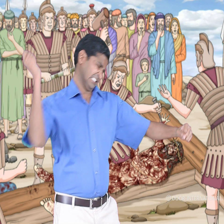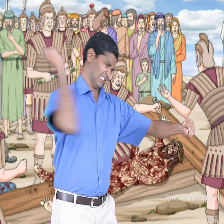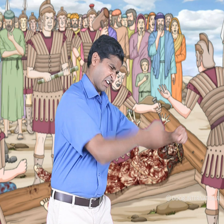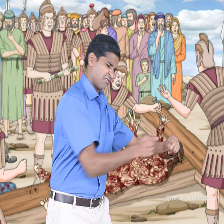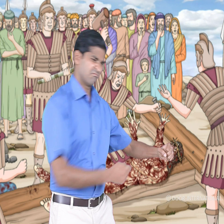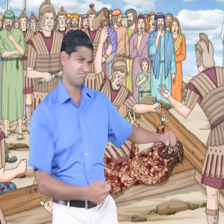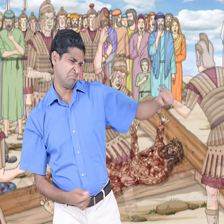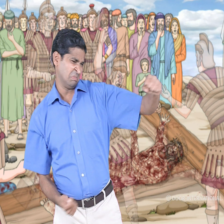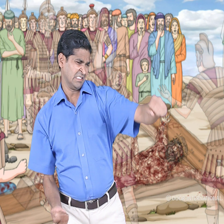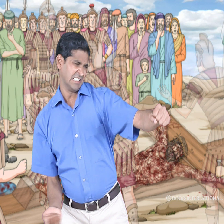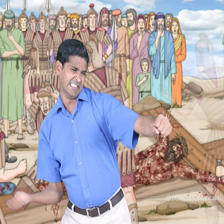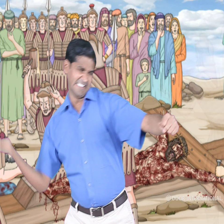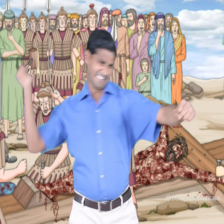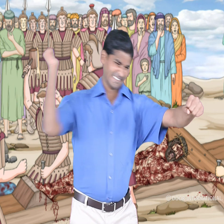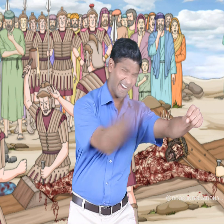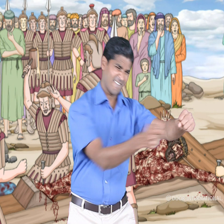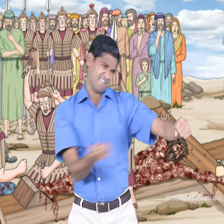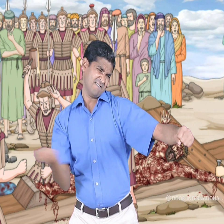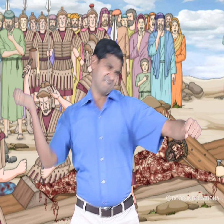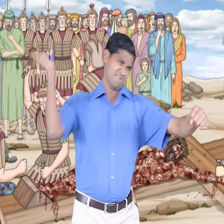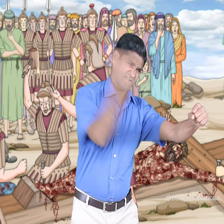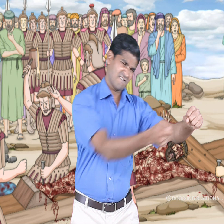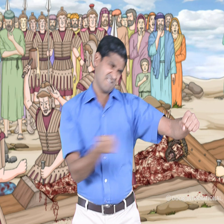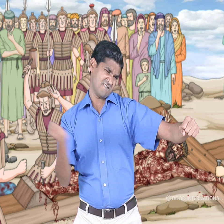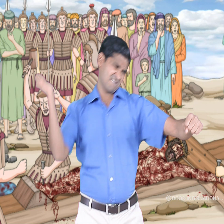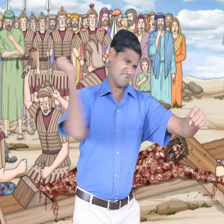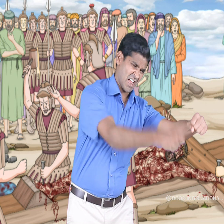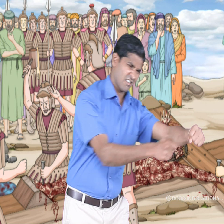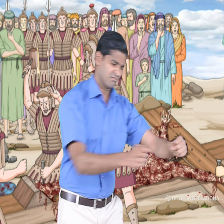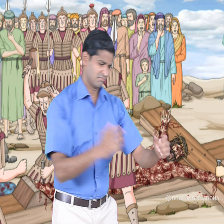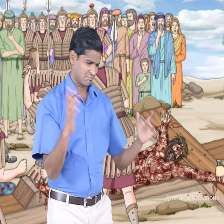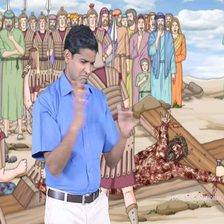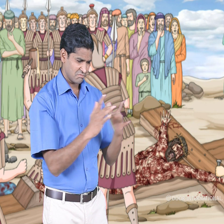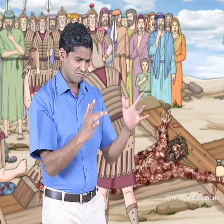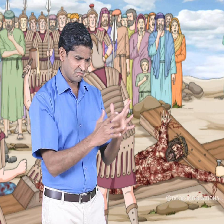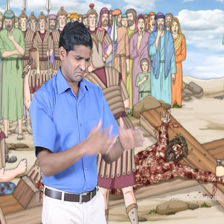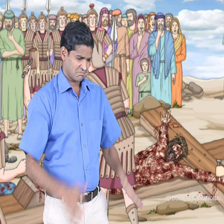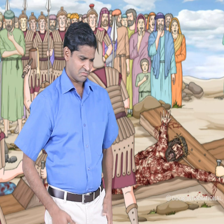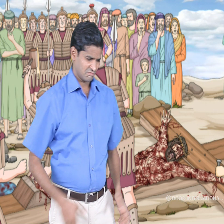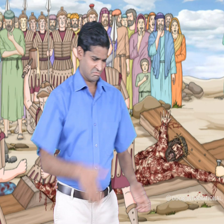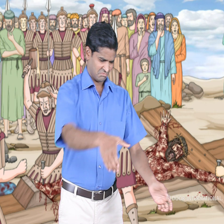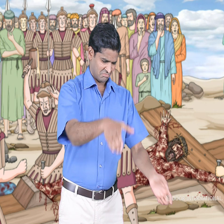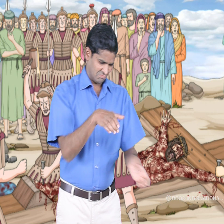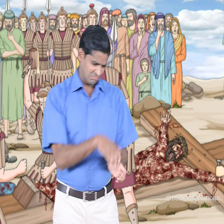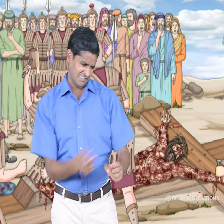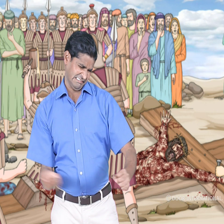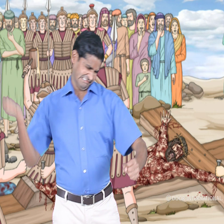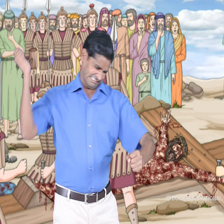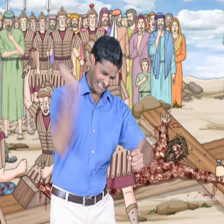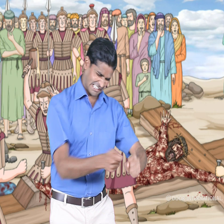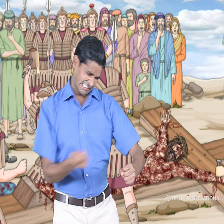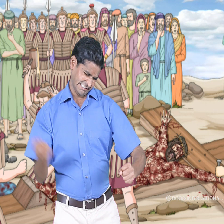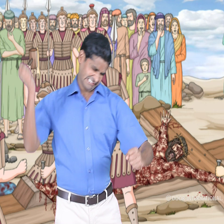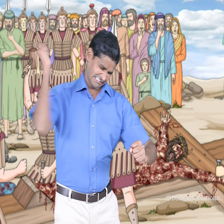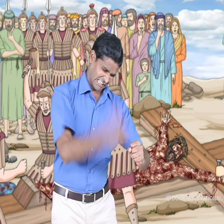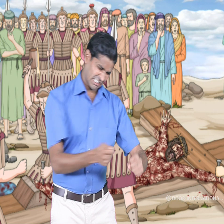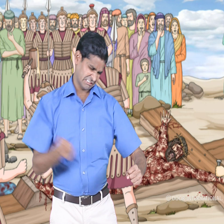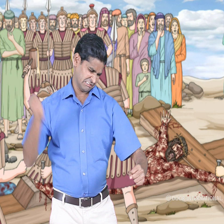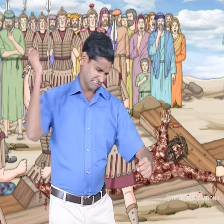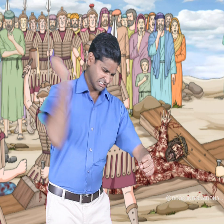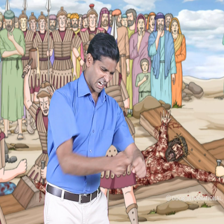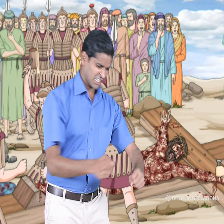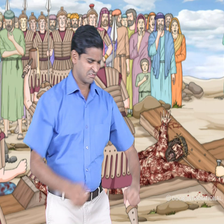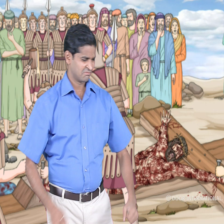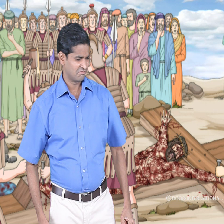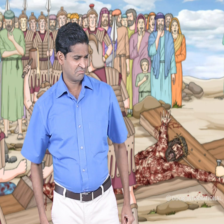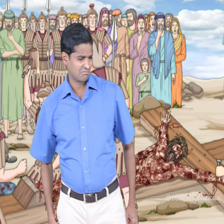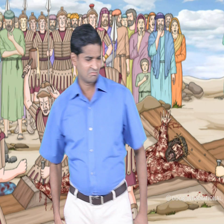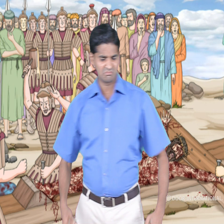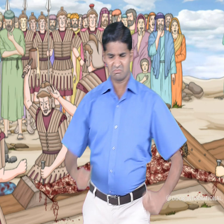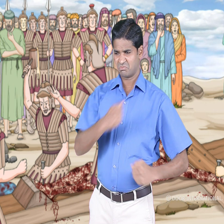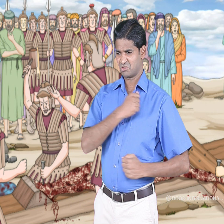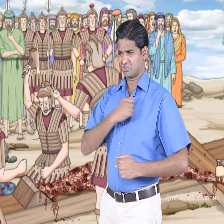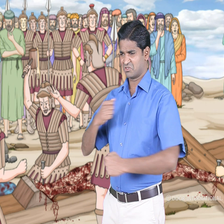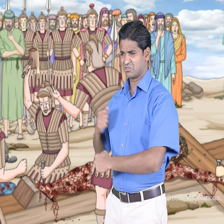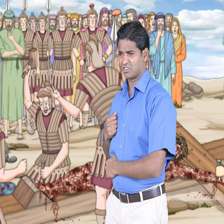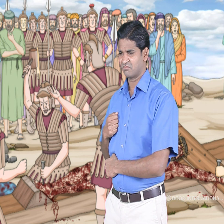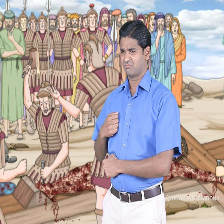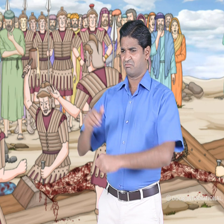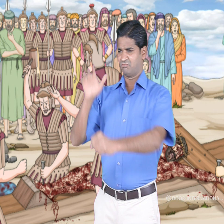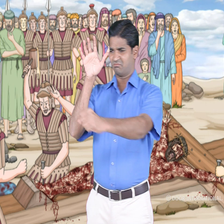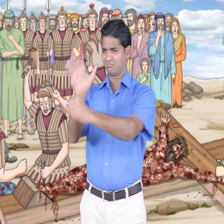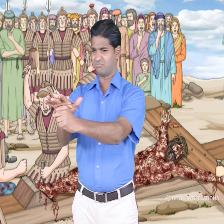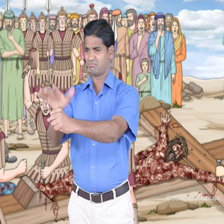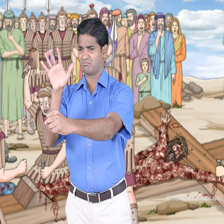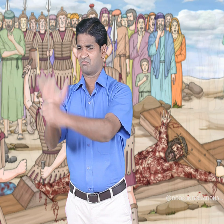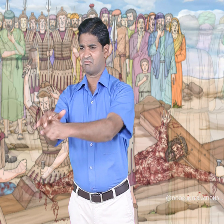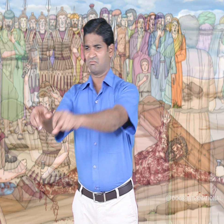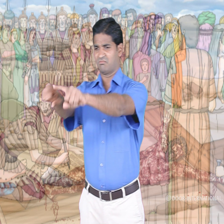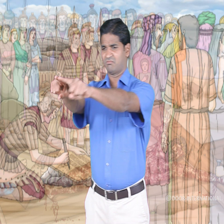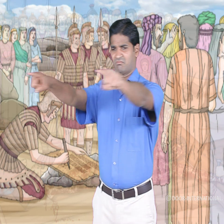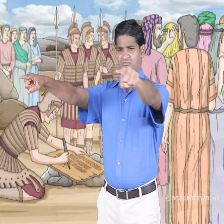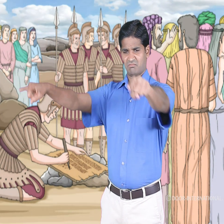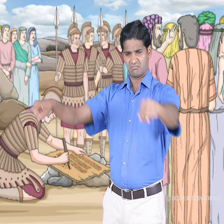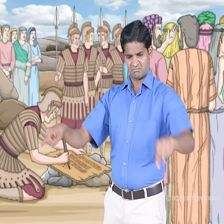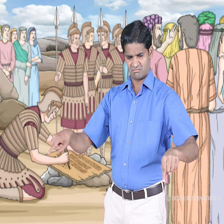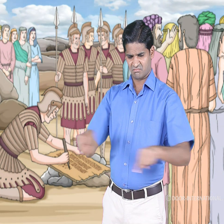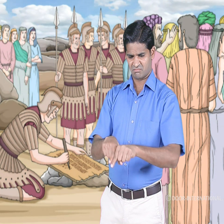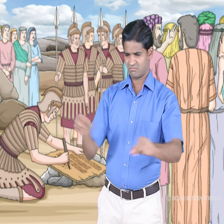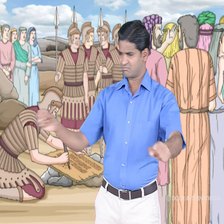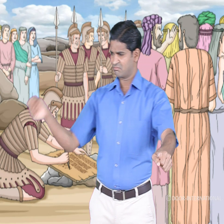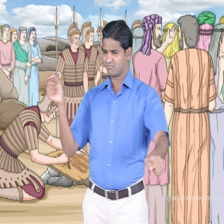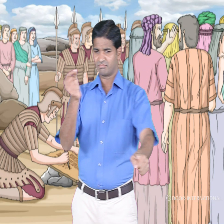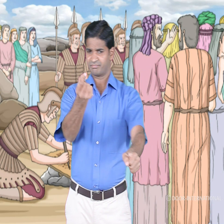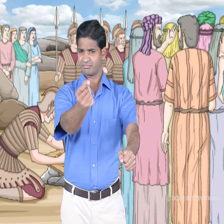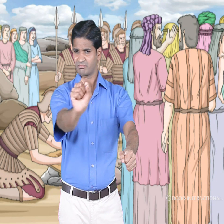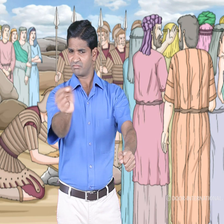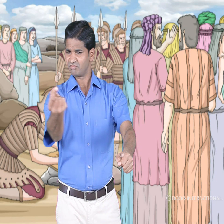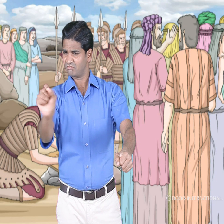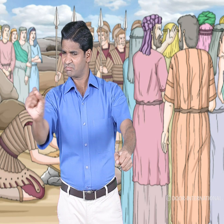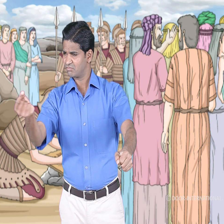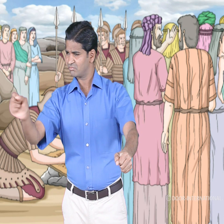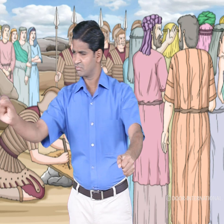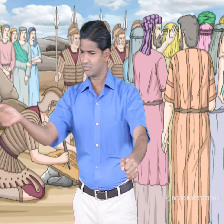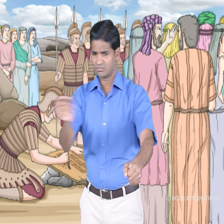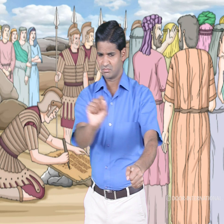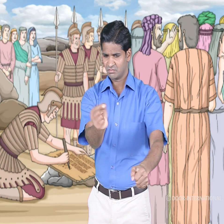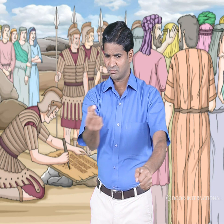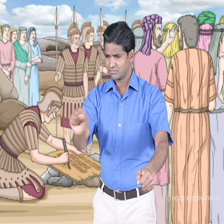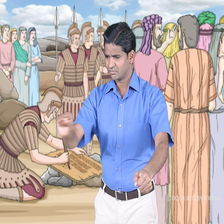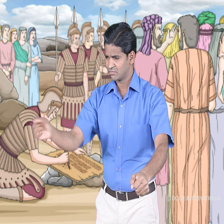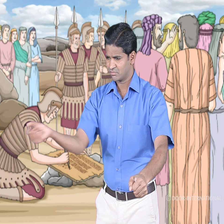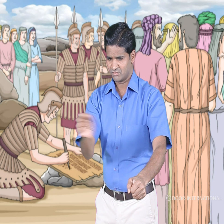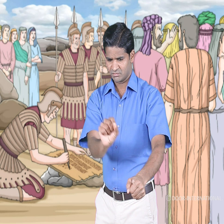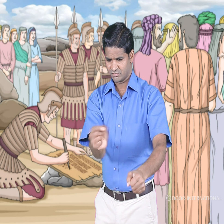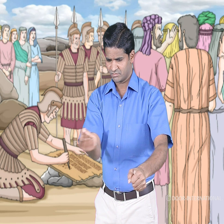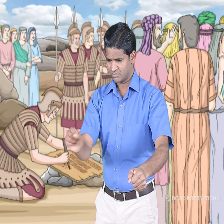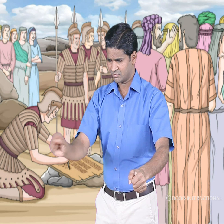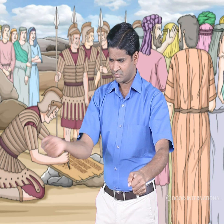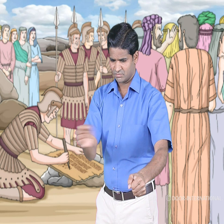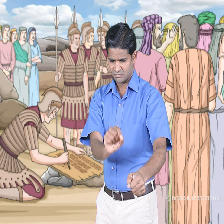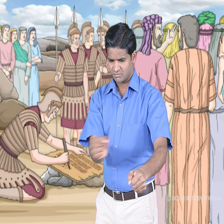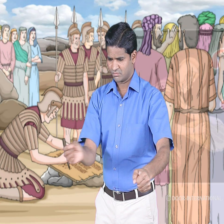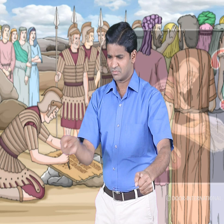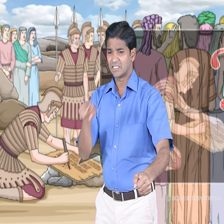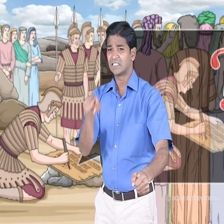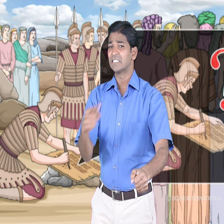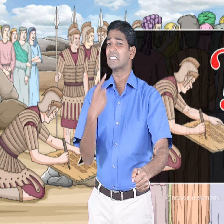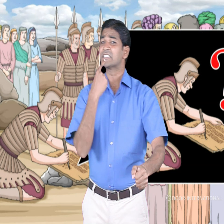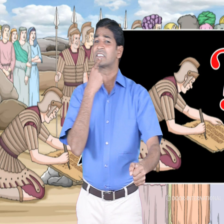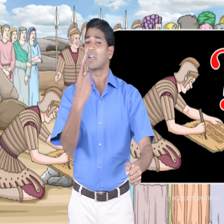And sitting down, they kept watch over Him there.